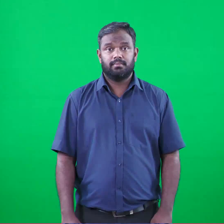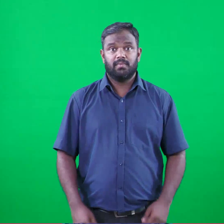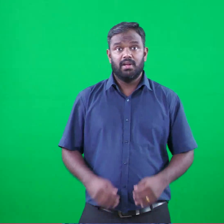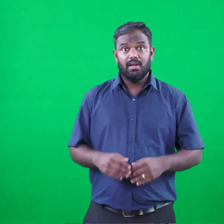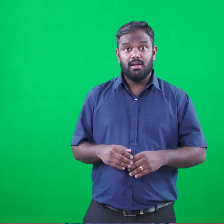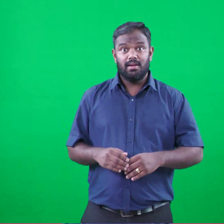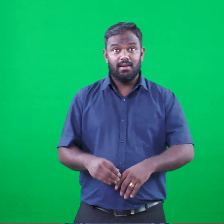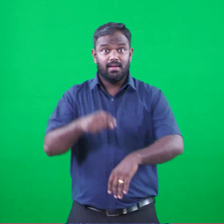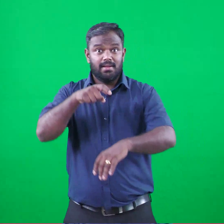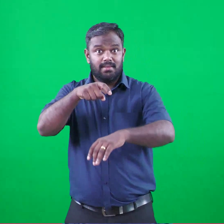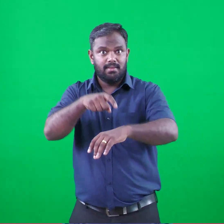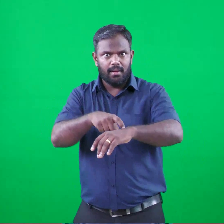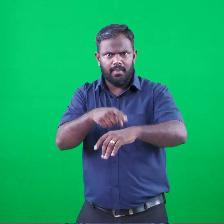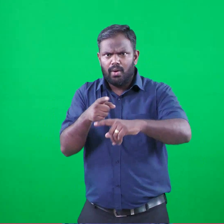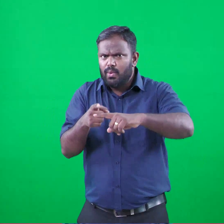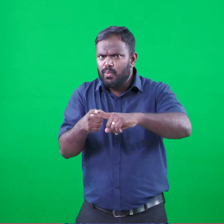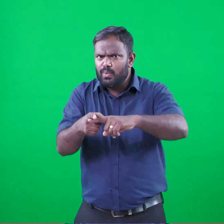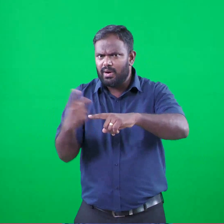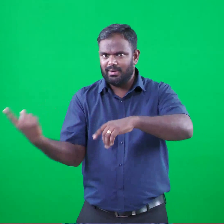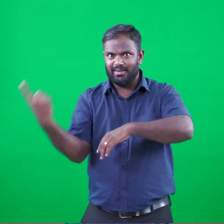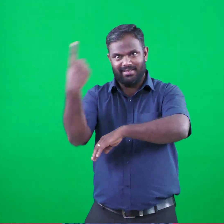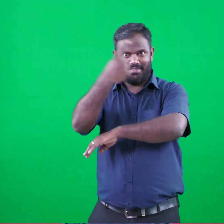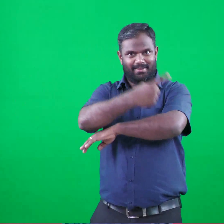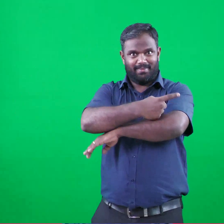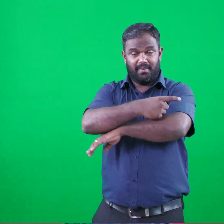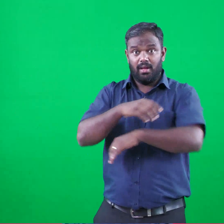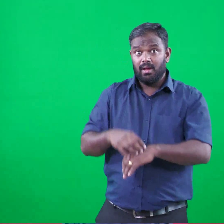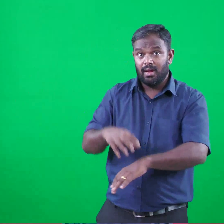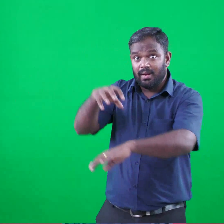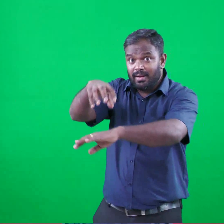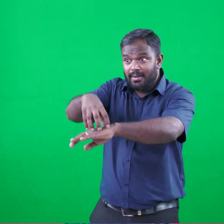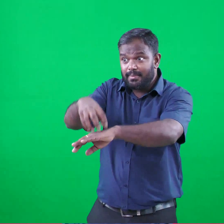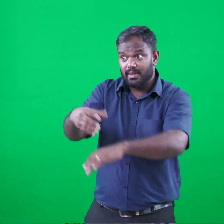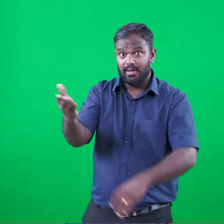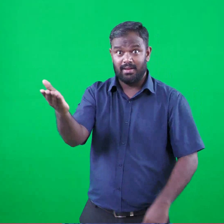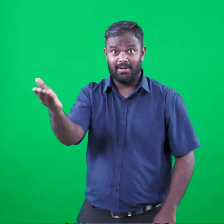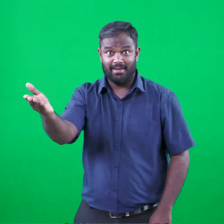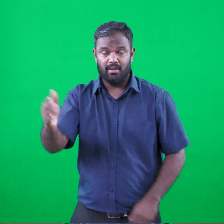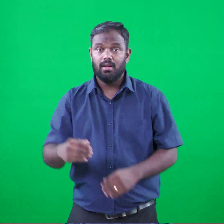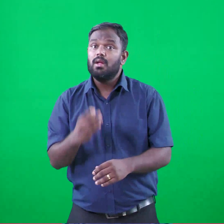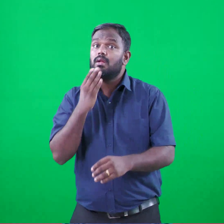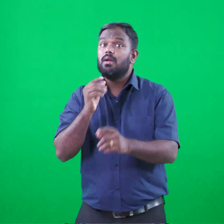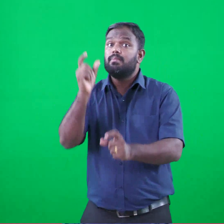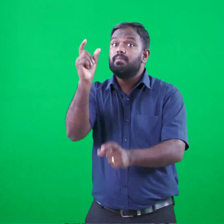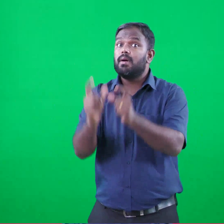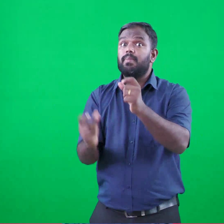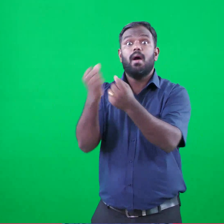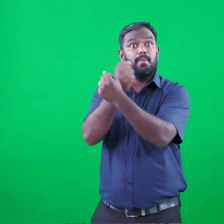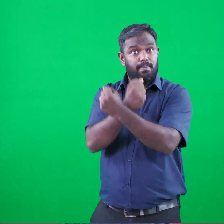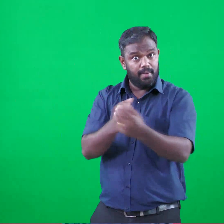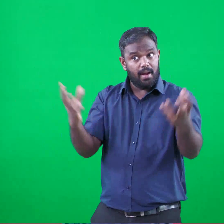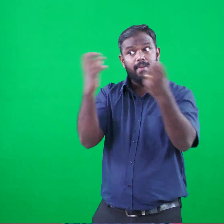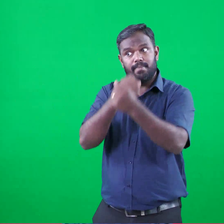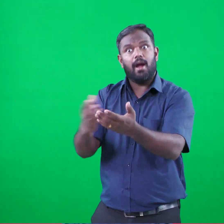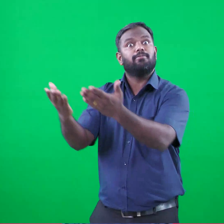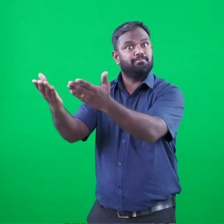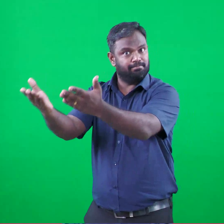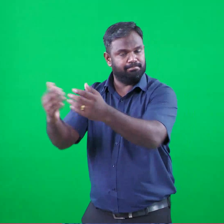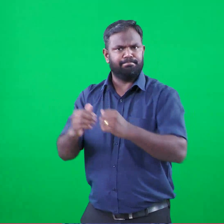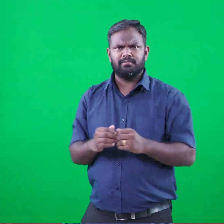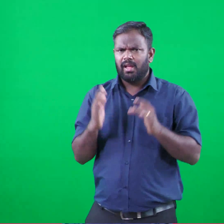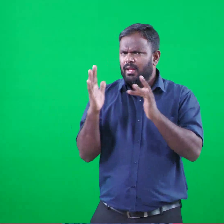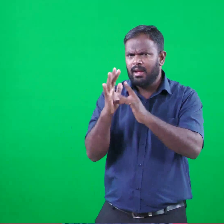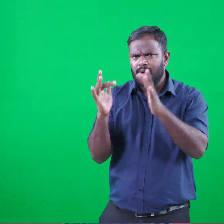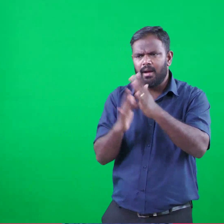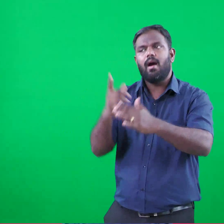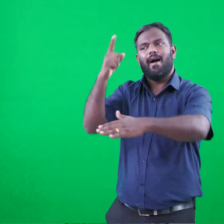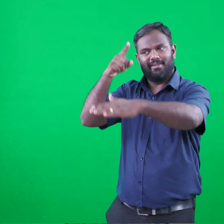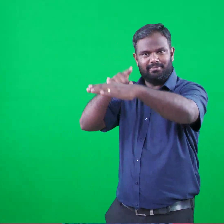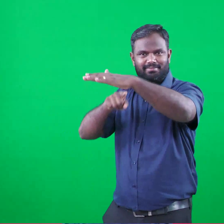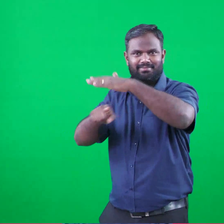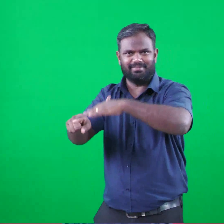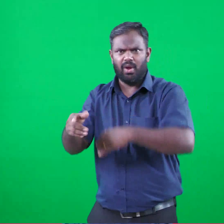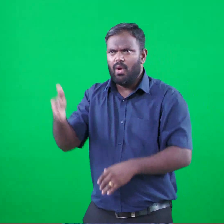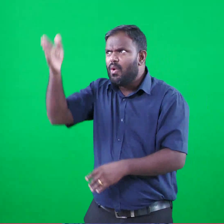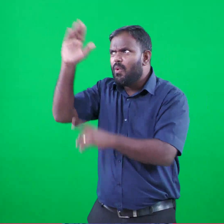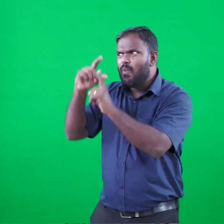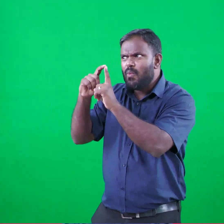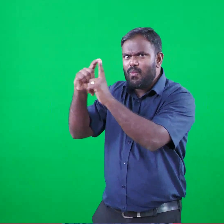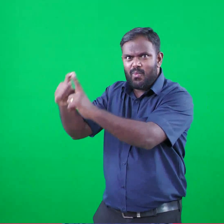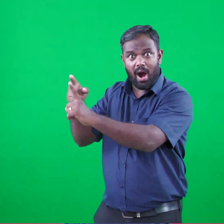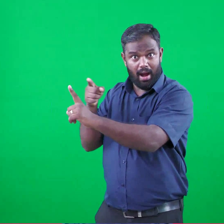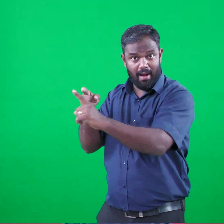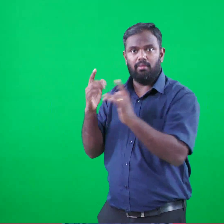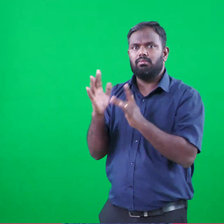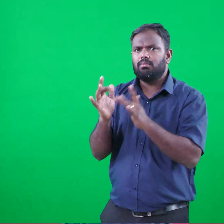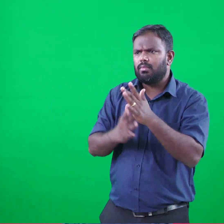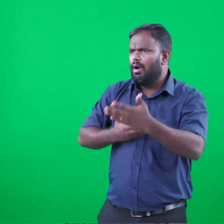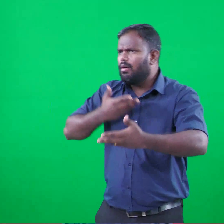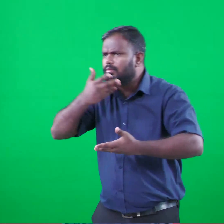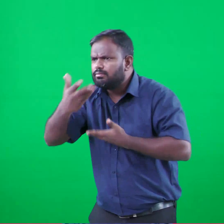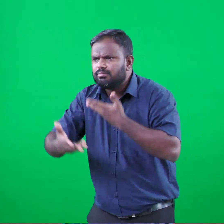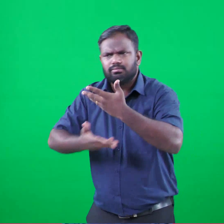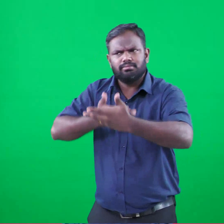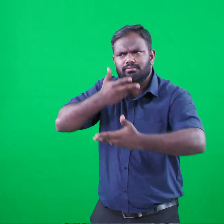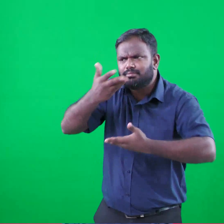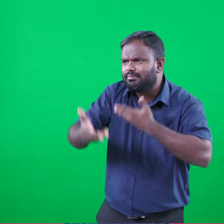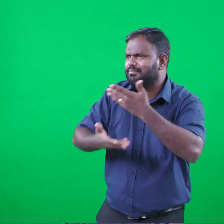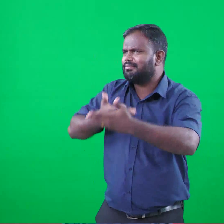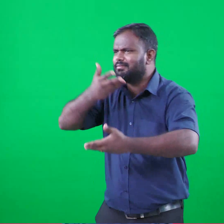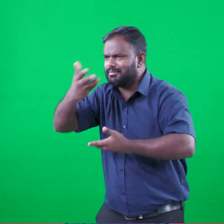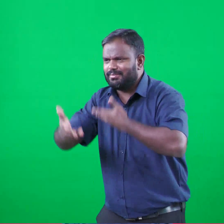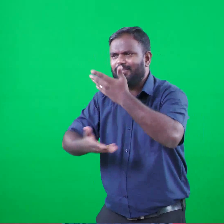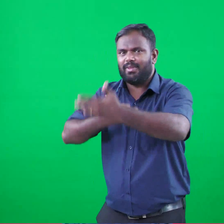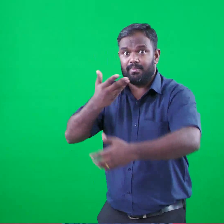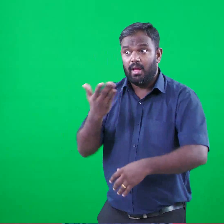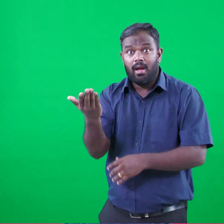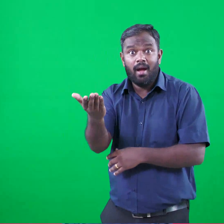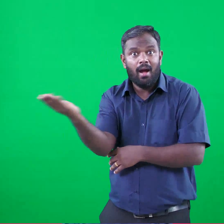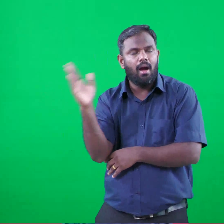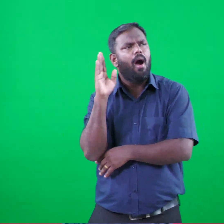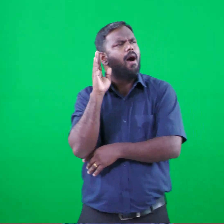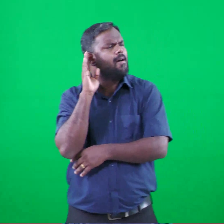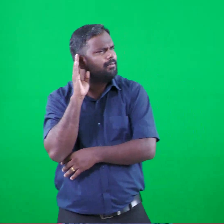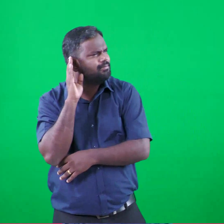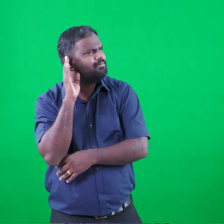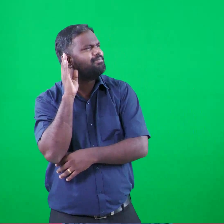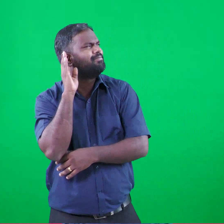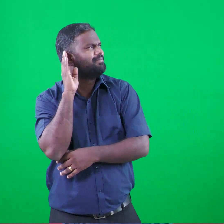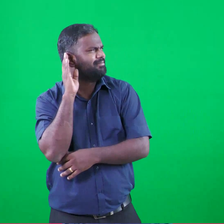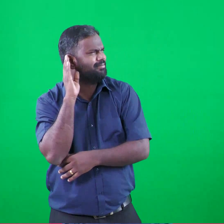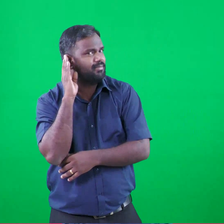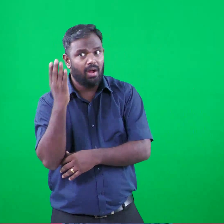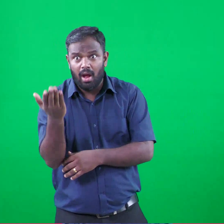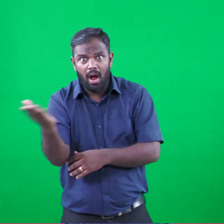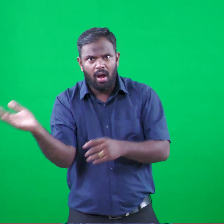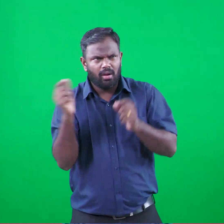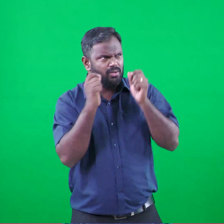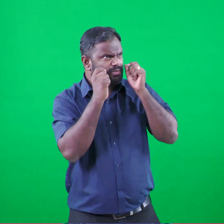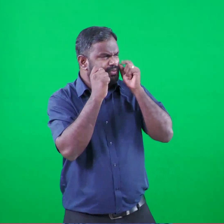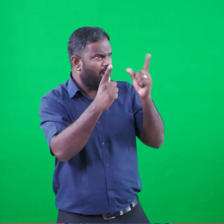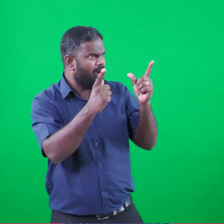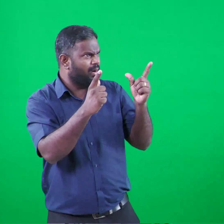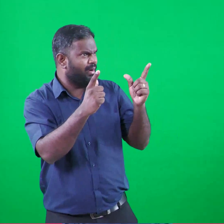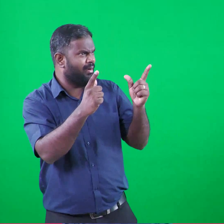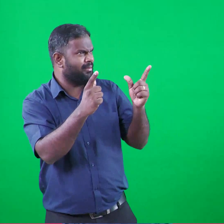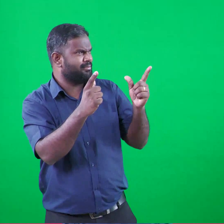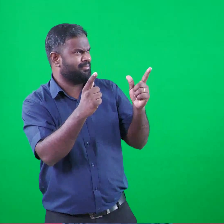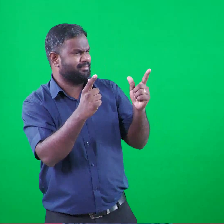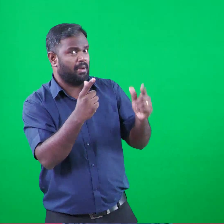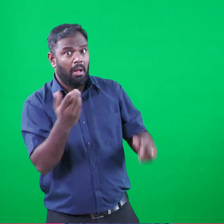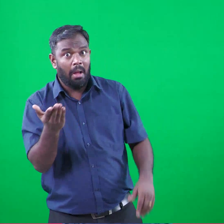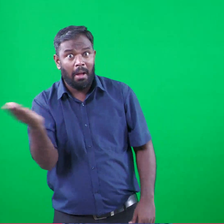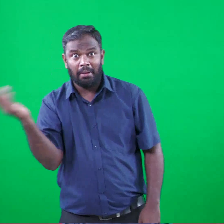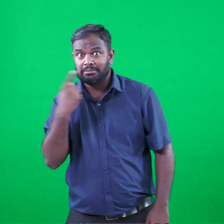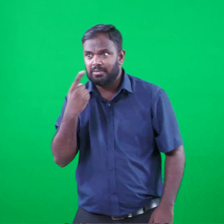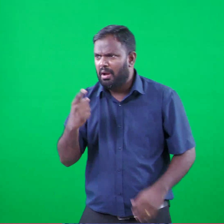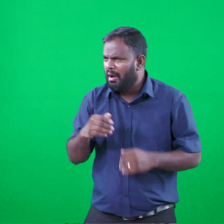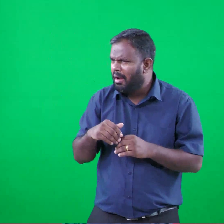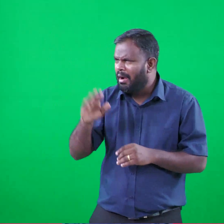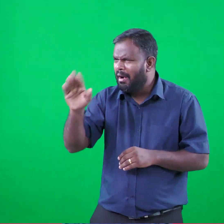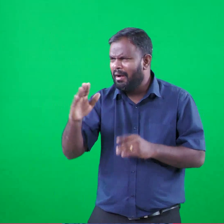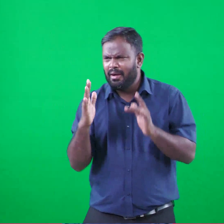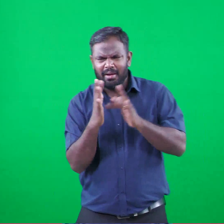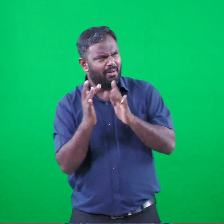When the Sabbath came, He began to teach in the synagogue, and many who heard Him were astonished.